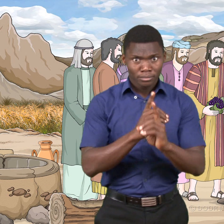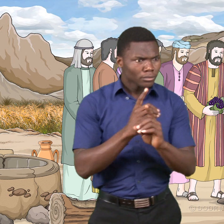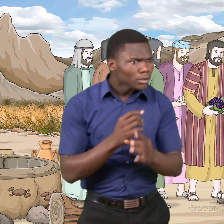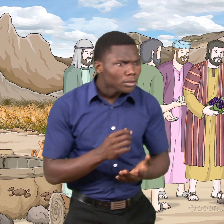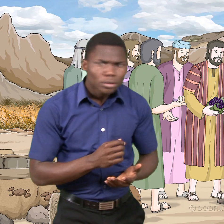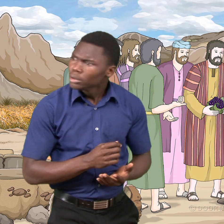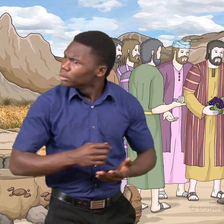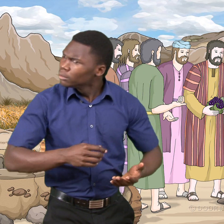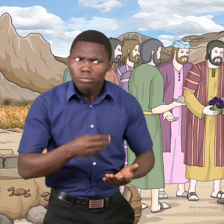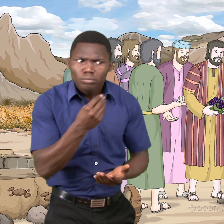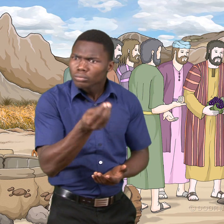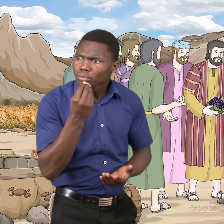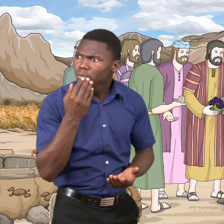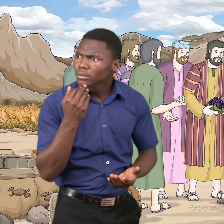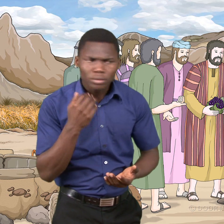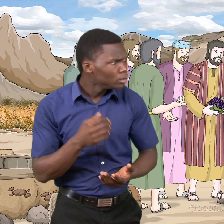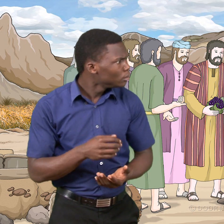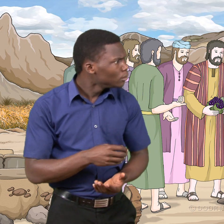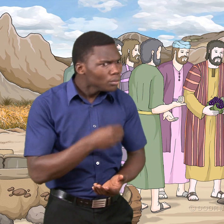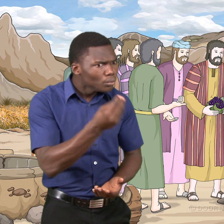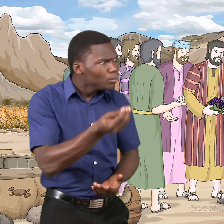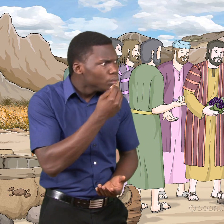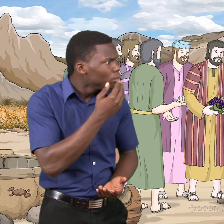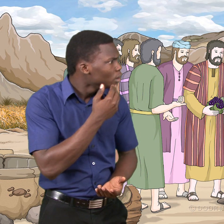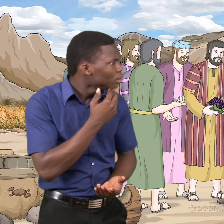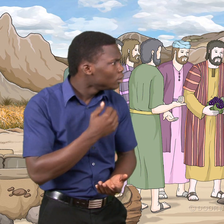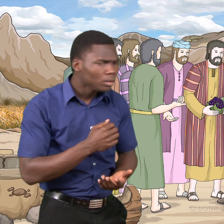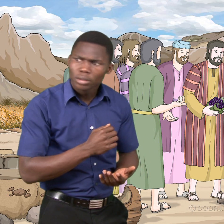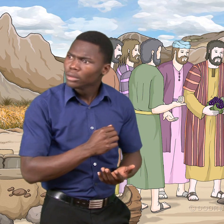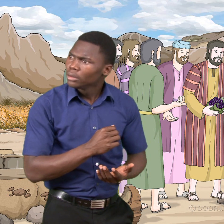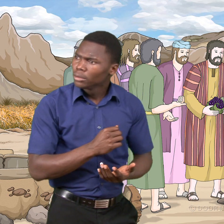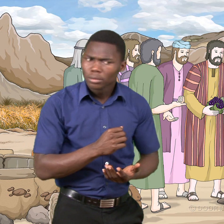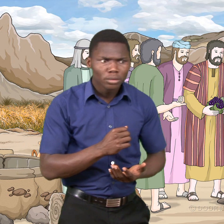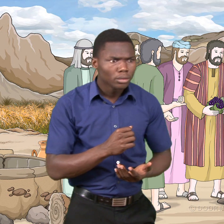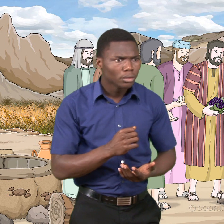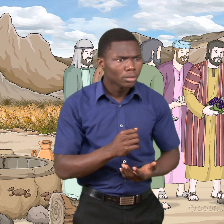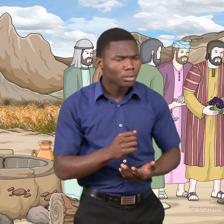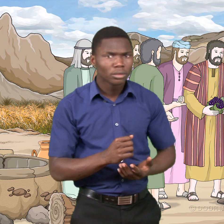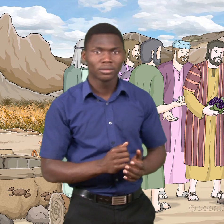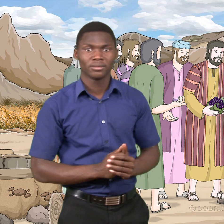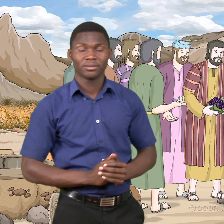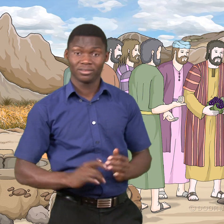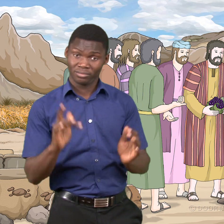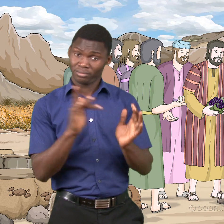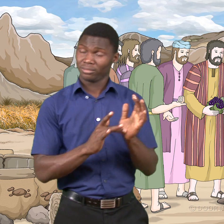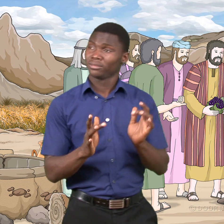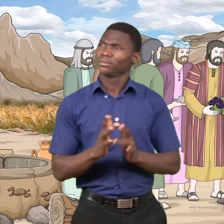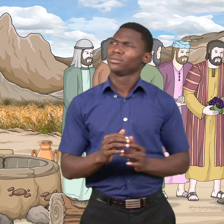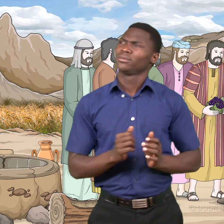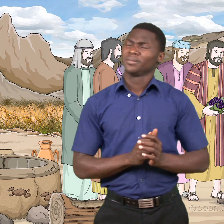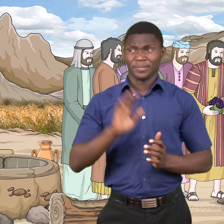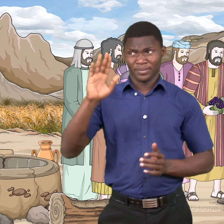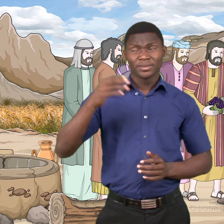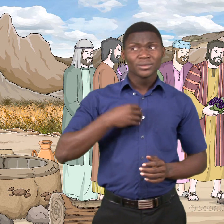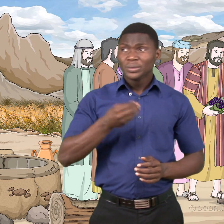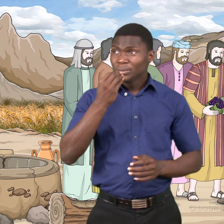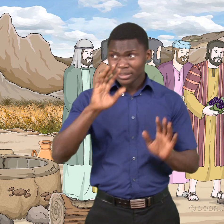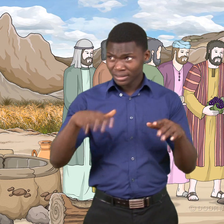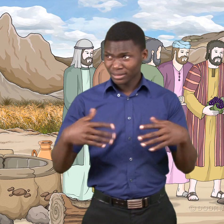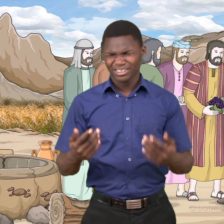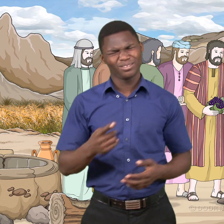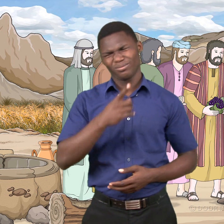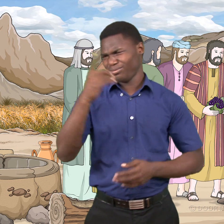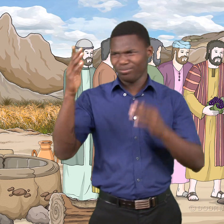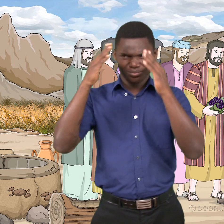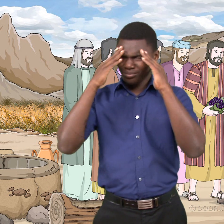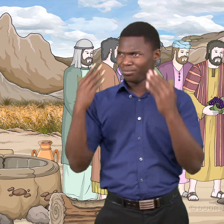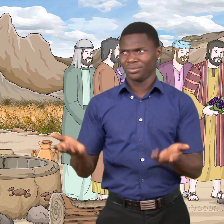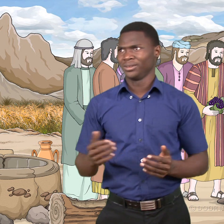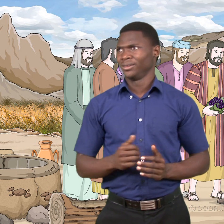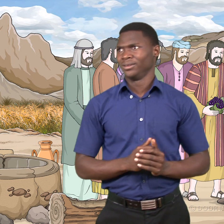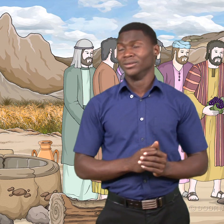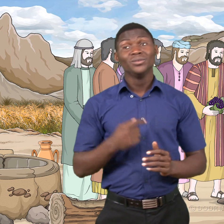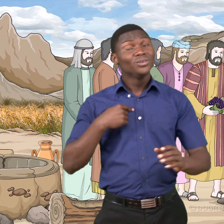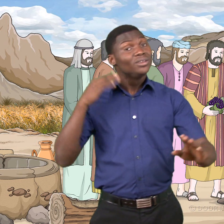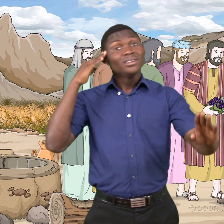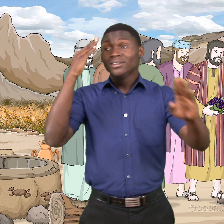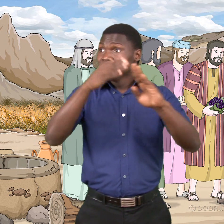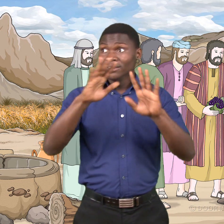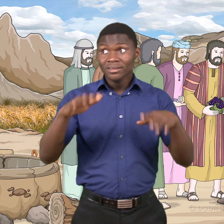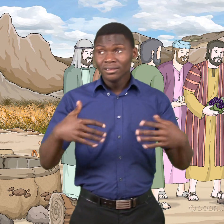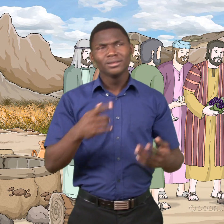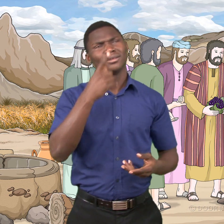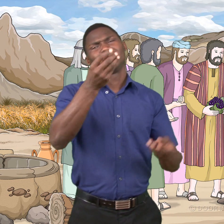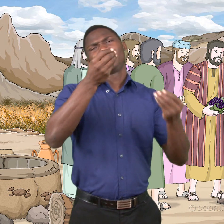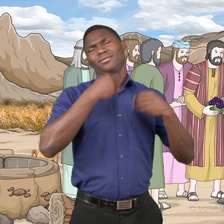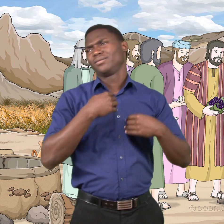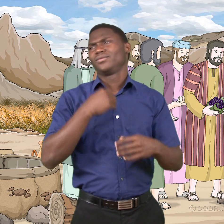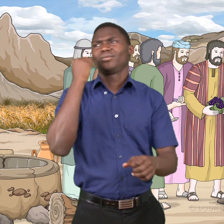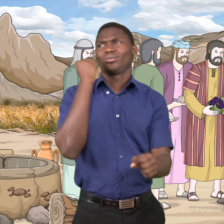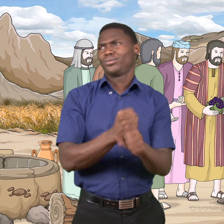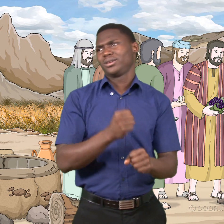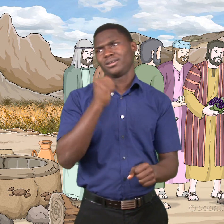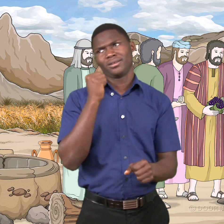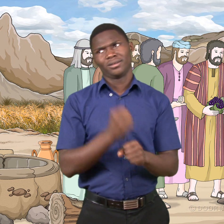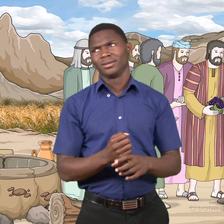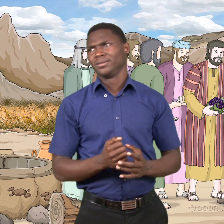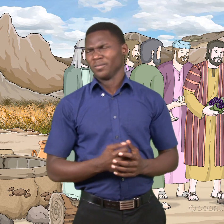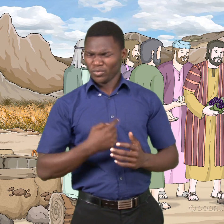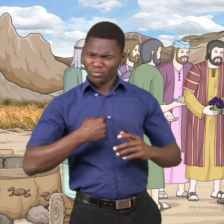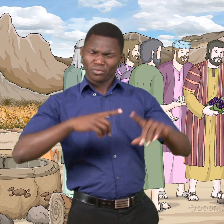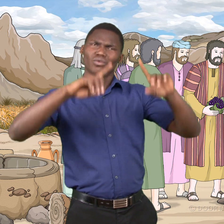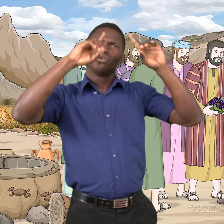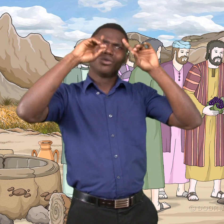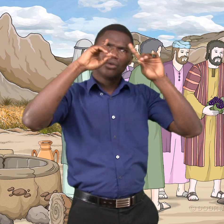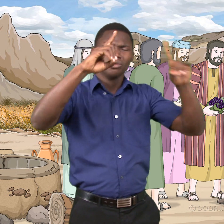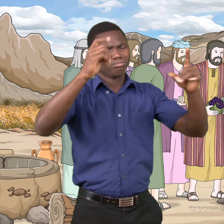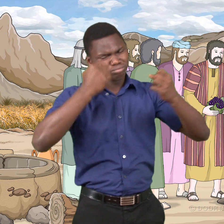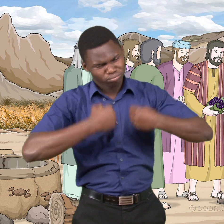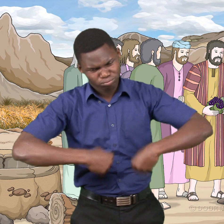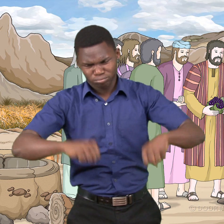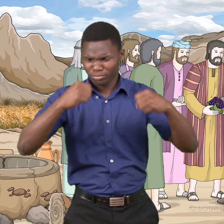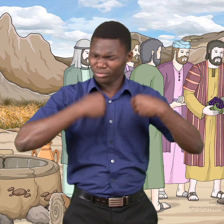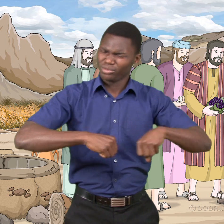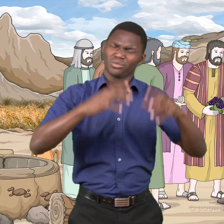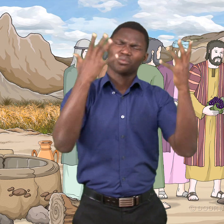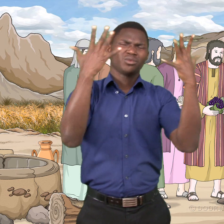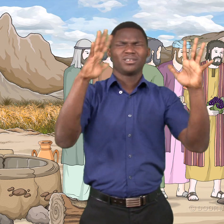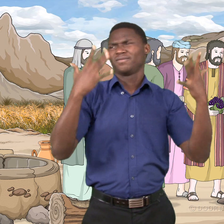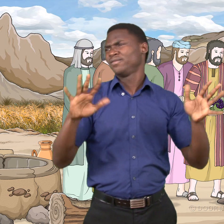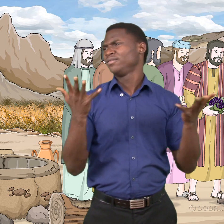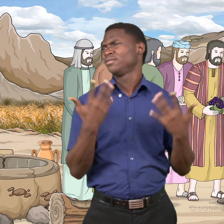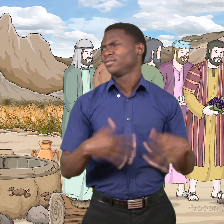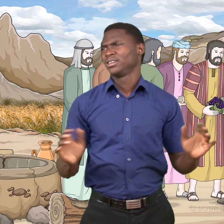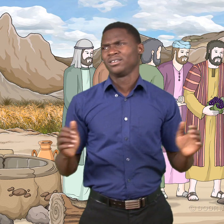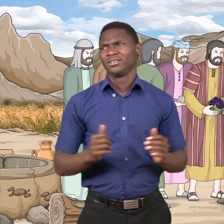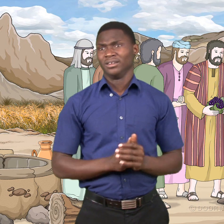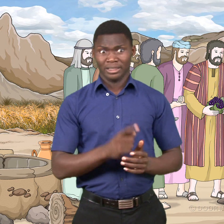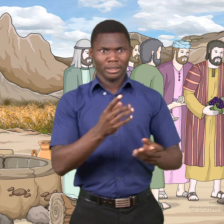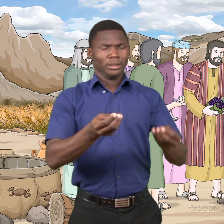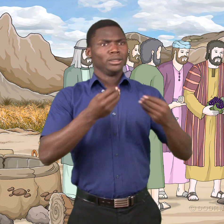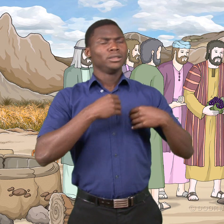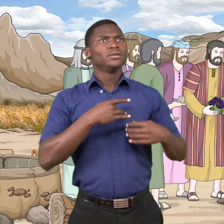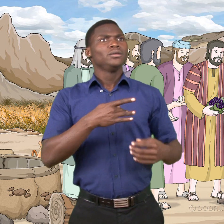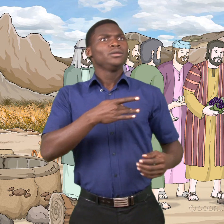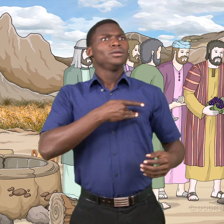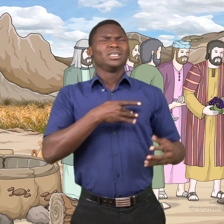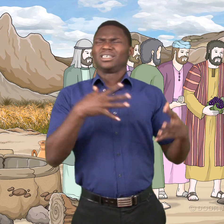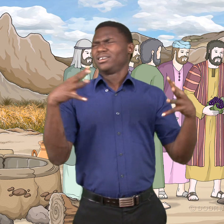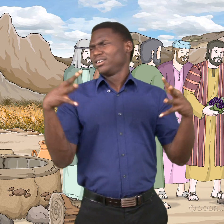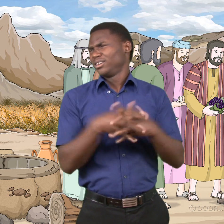So the disciples asked one another, “Could someone have brought Him food?”